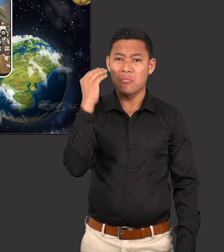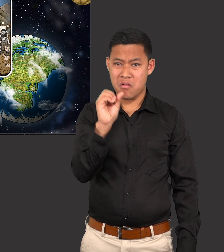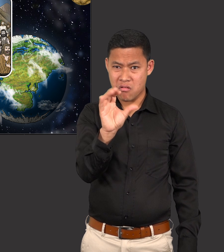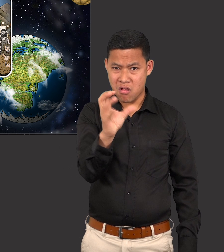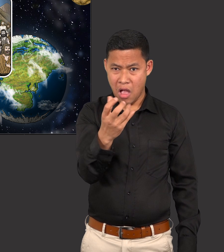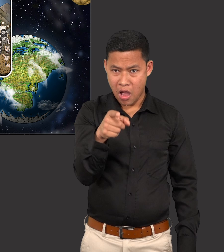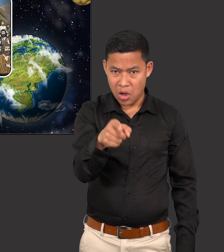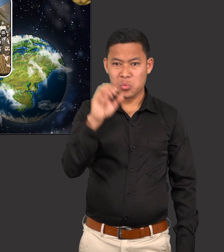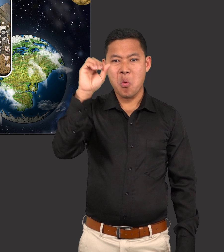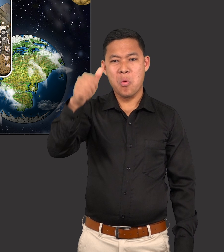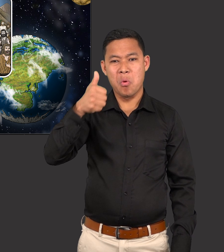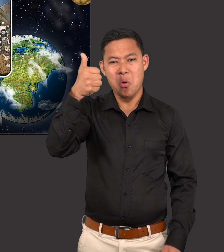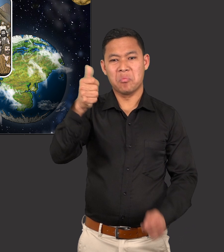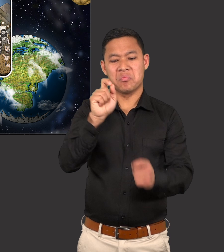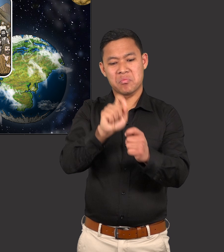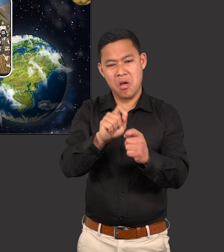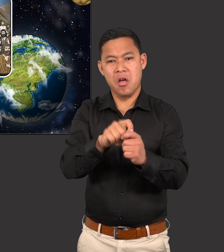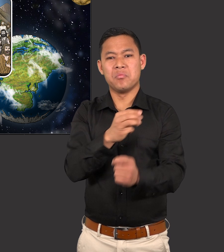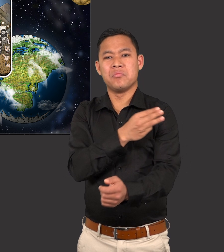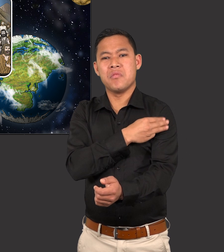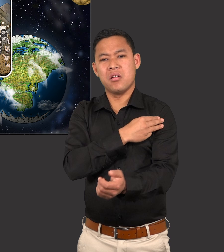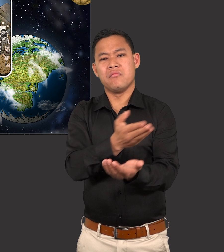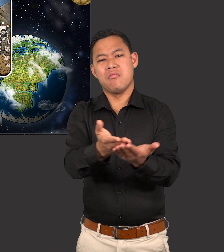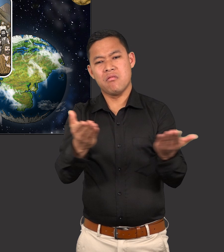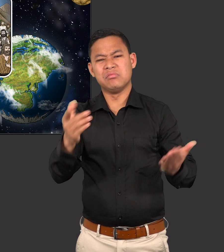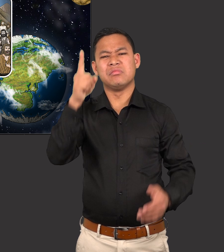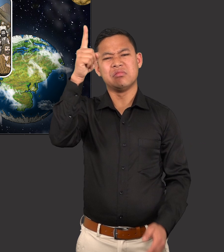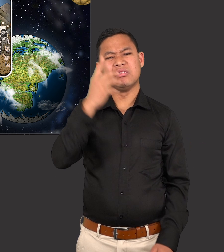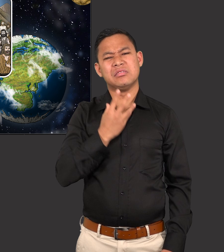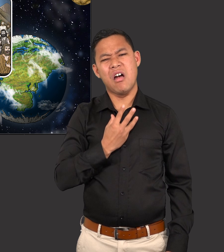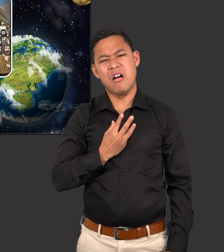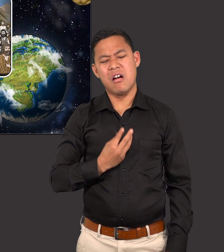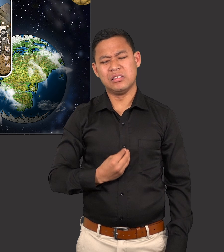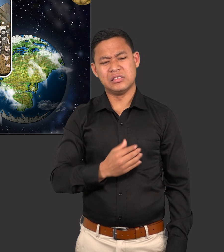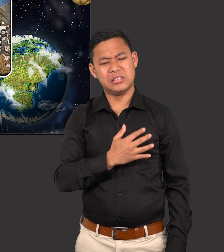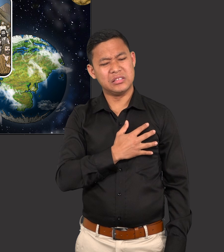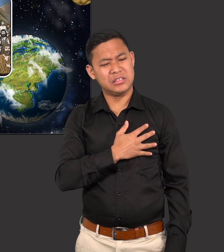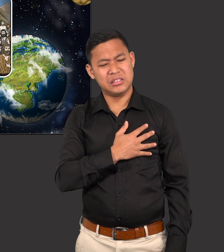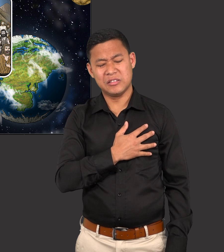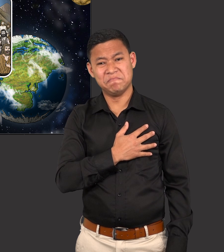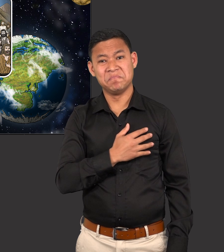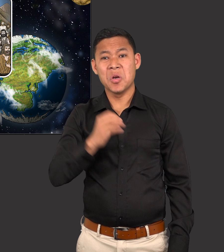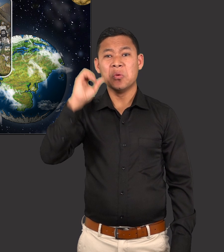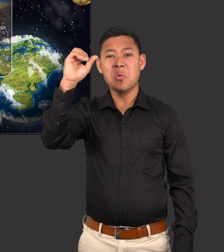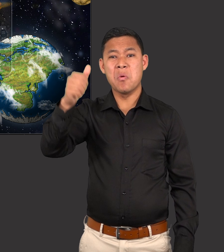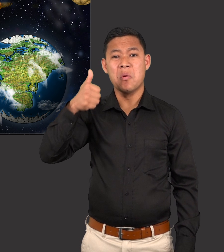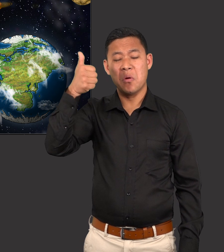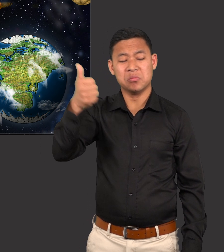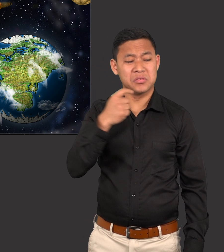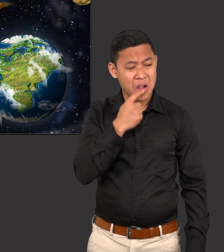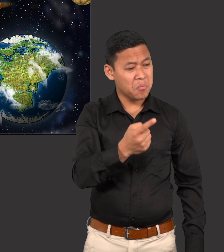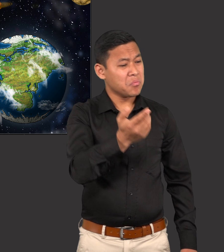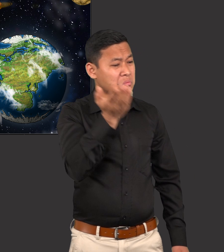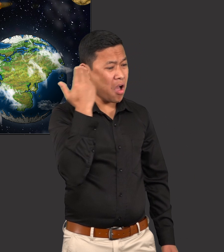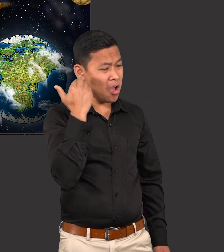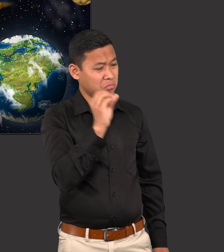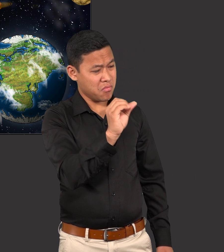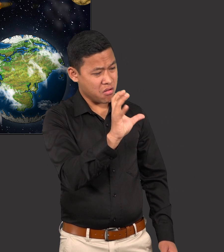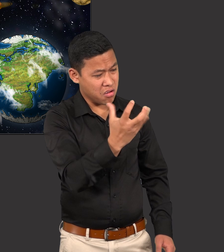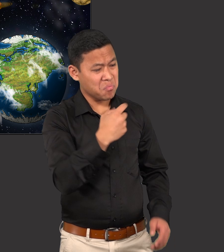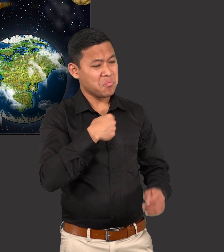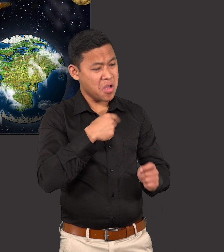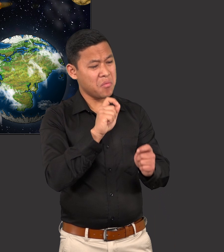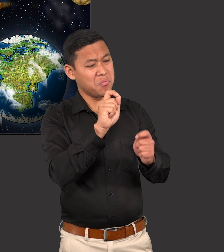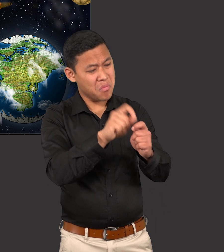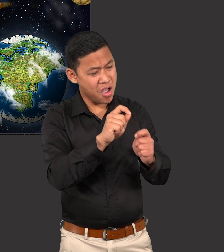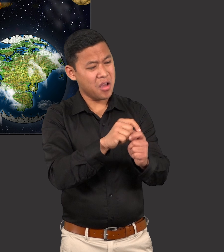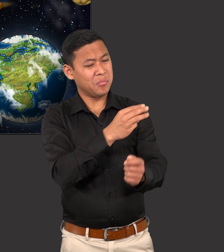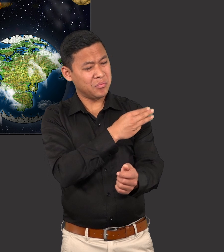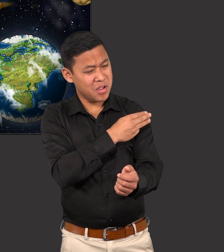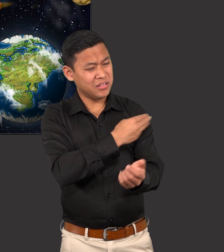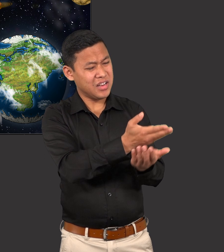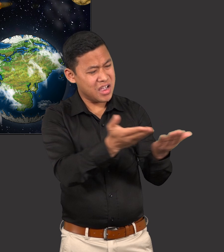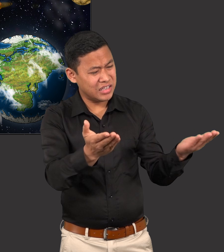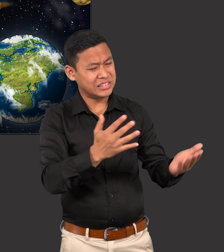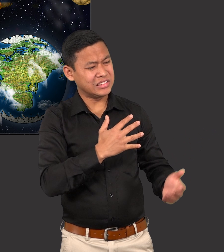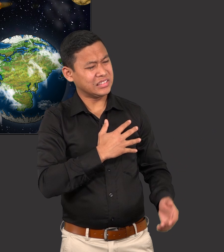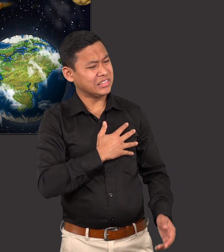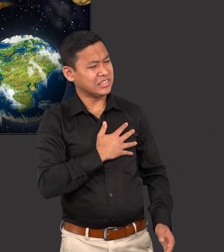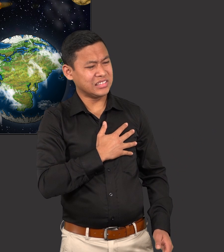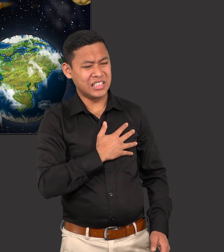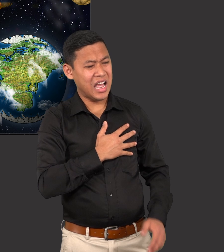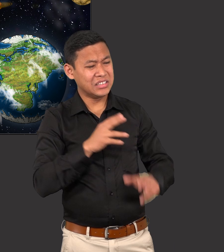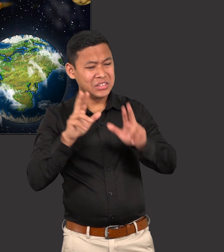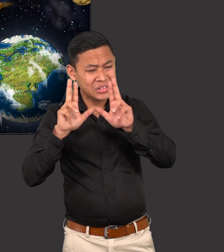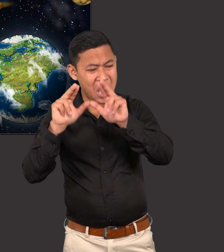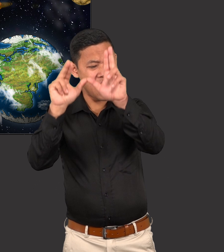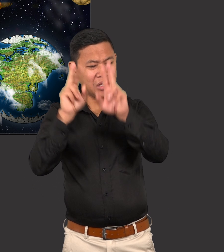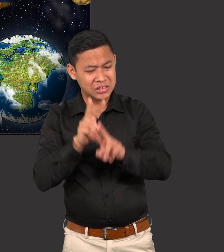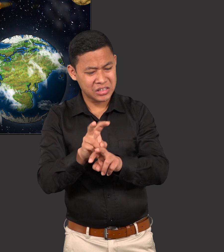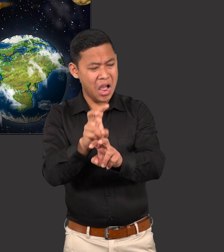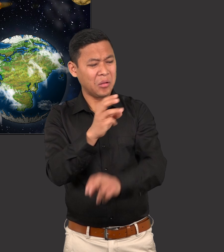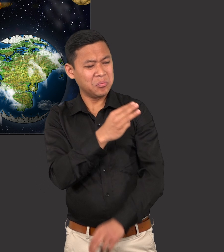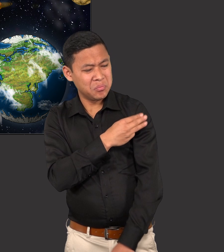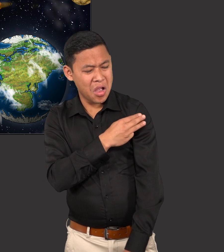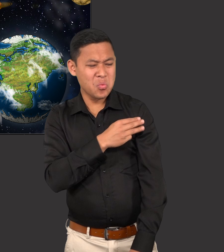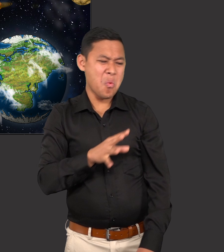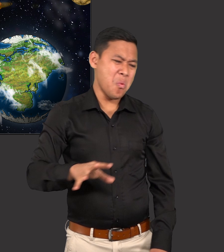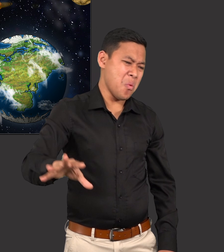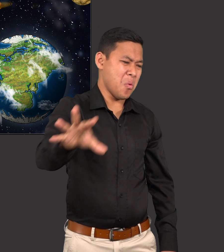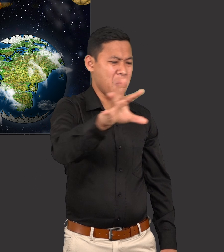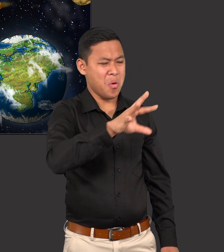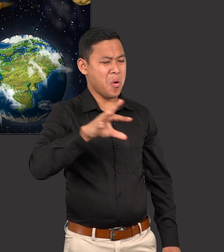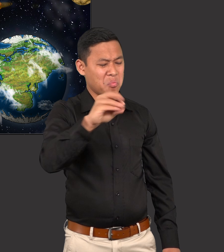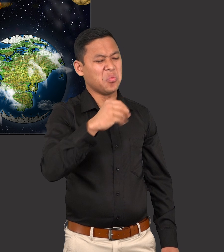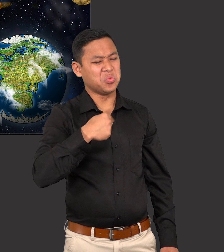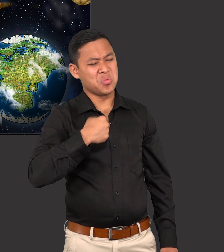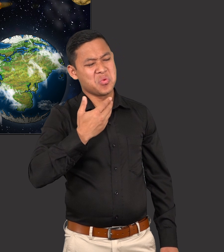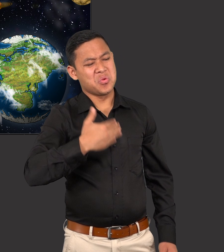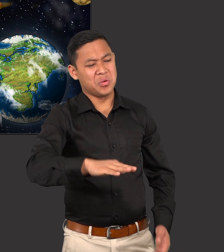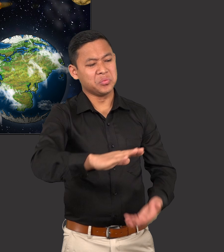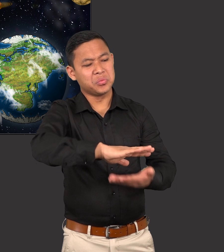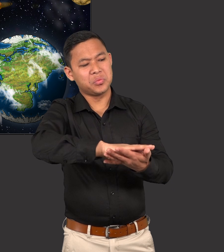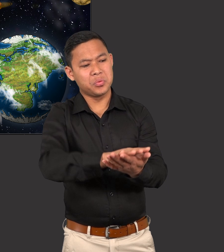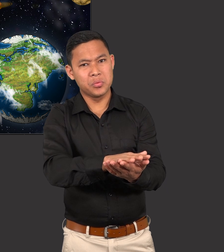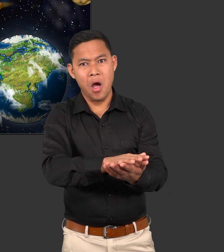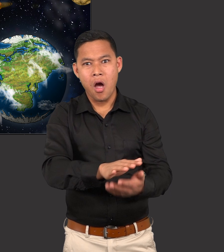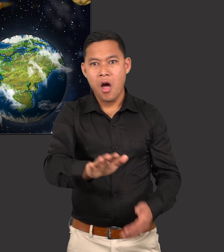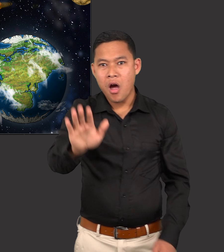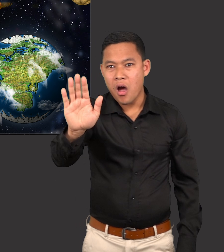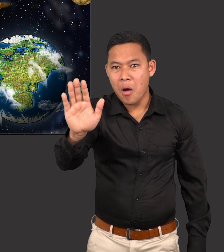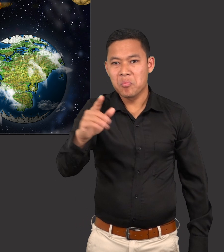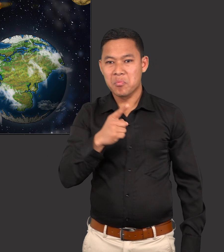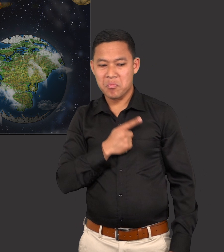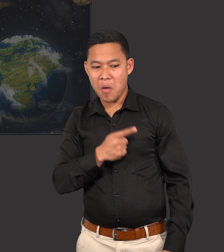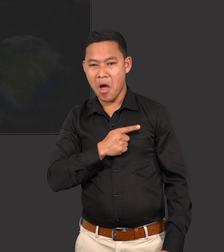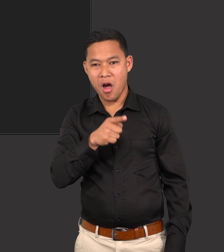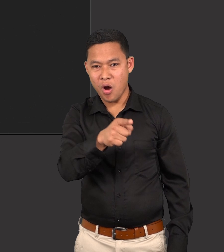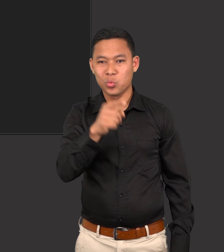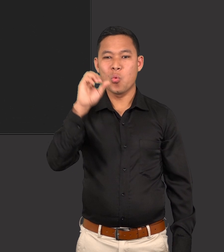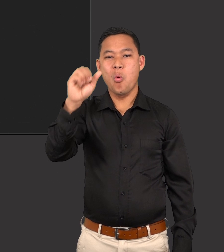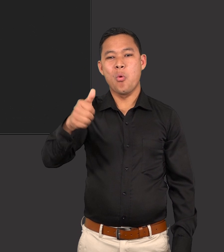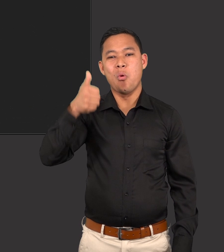So the LORD said, “I will blot out man, whom I have created, from the face of the earth—every man and beast and crawling creature and bird of the air—for I am grieved that I have made them.”